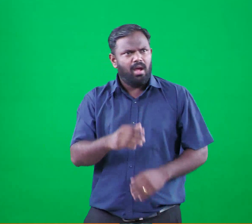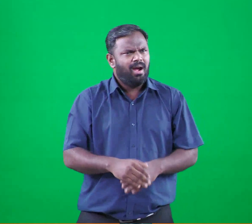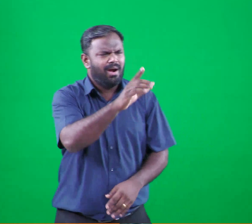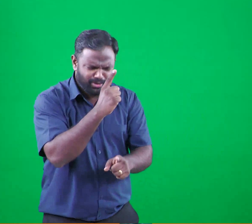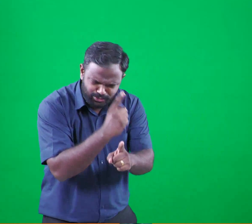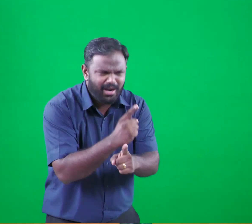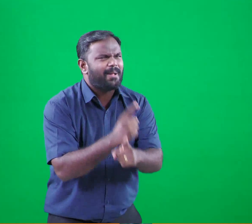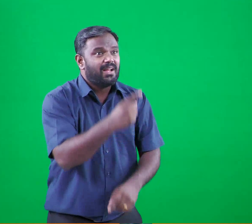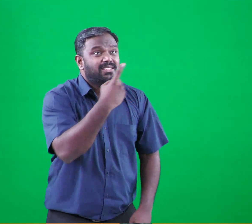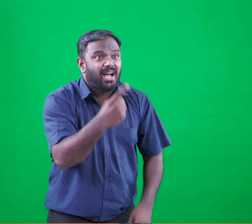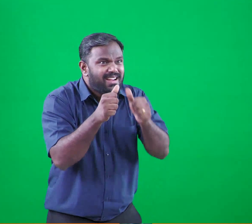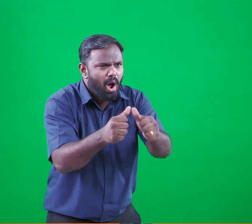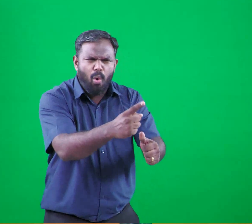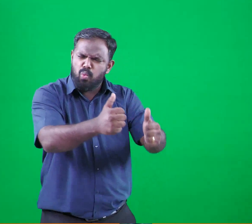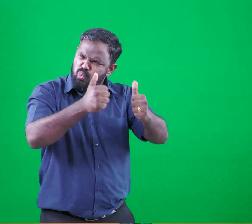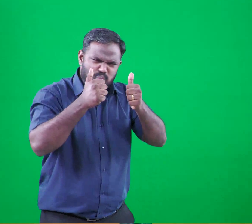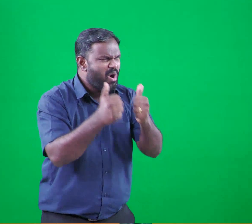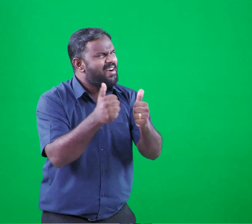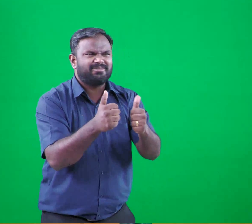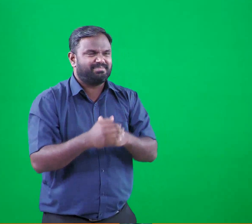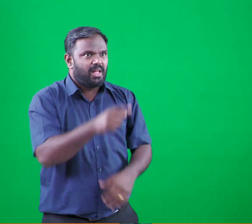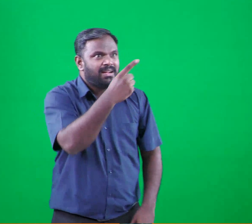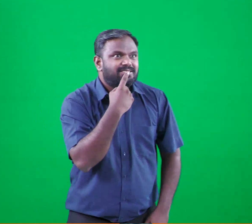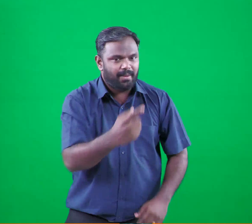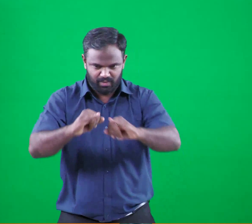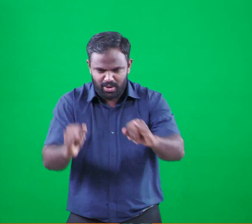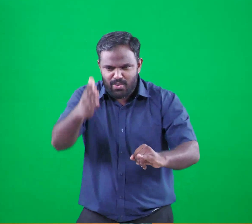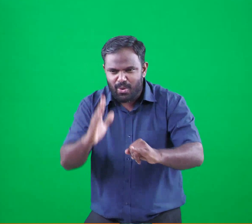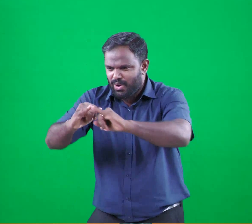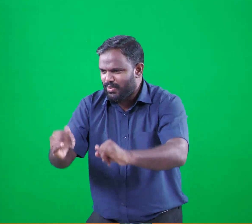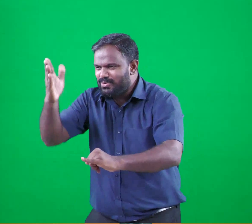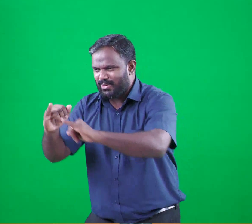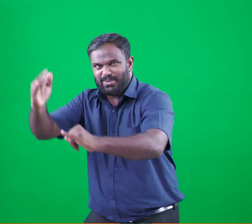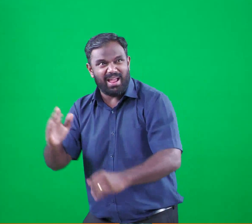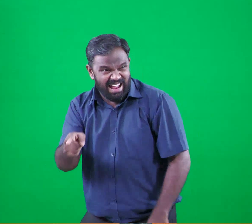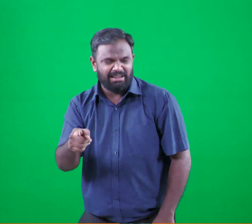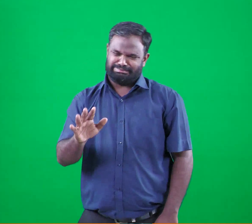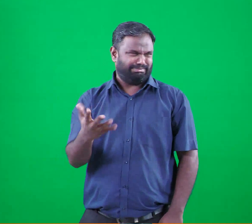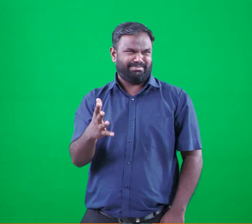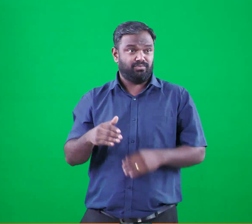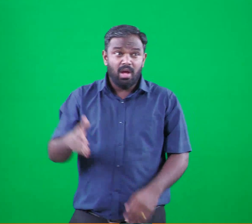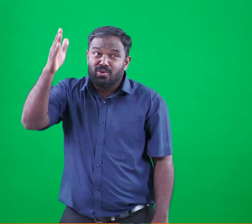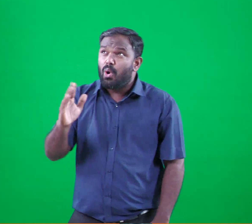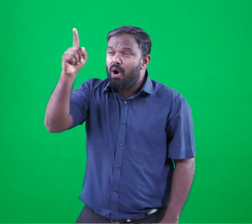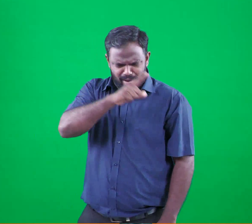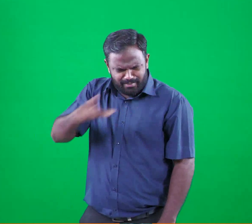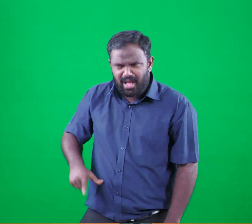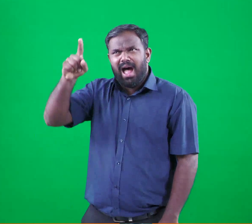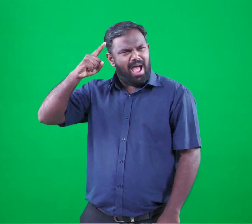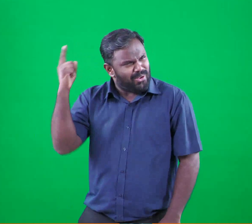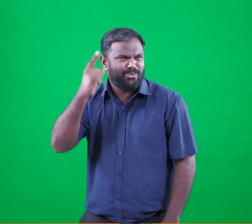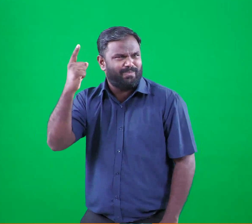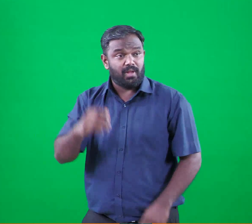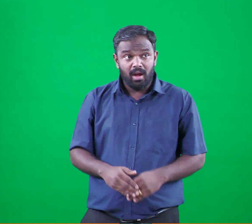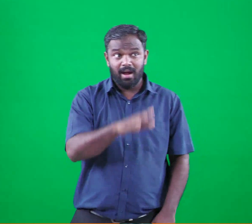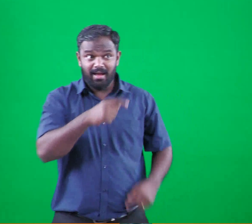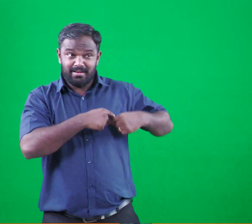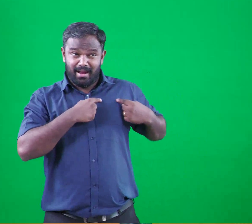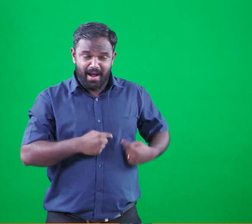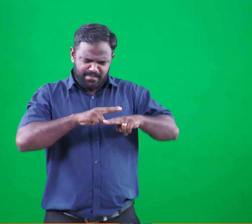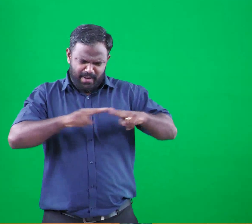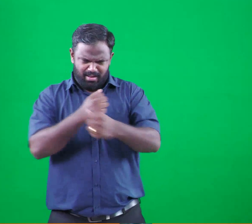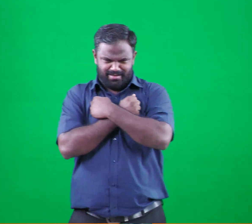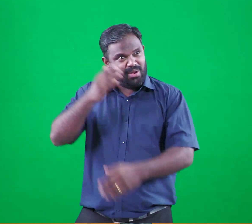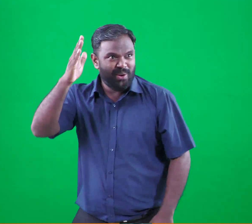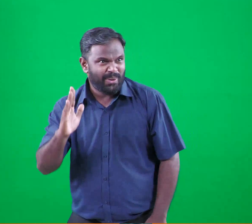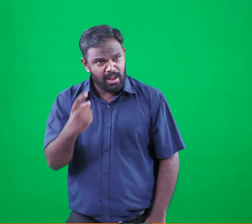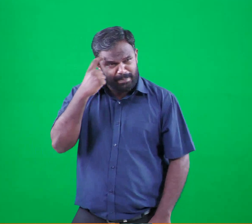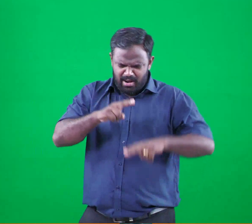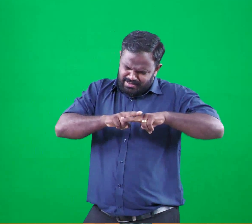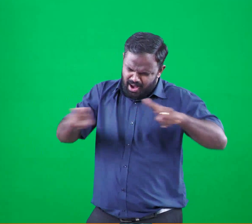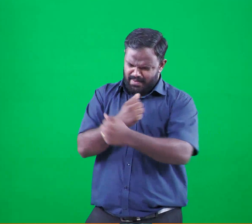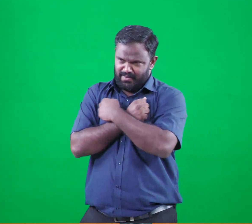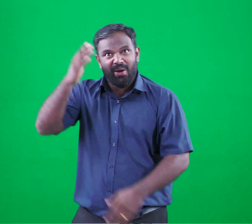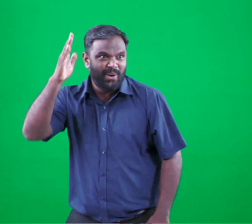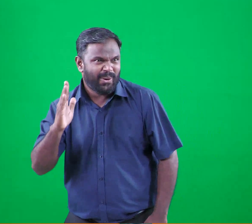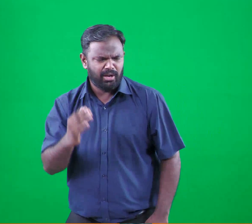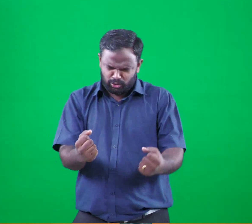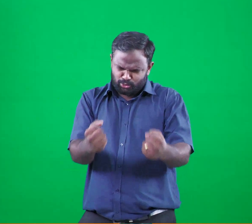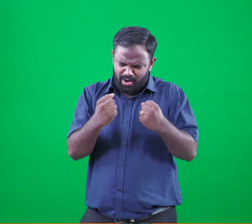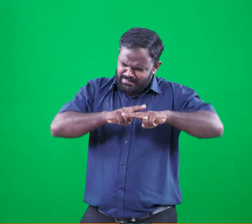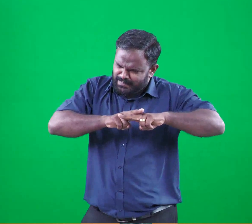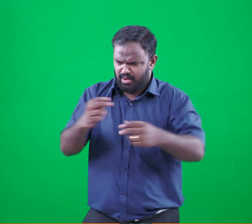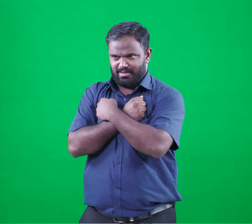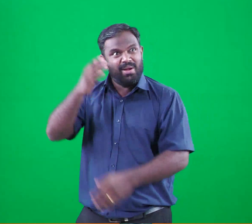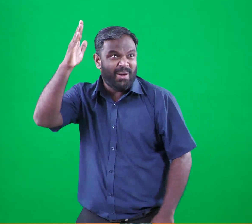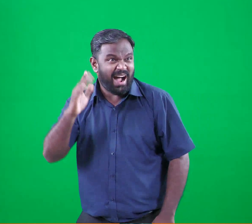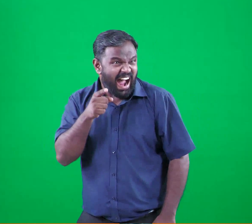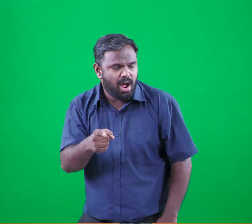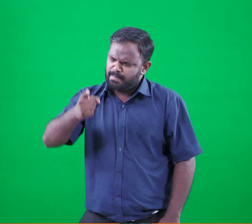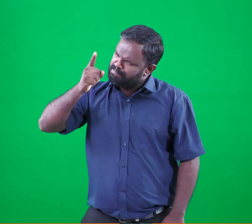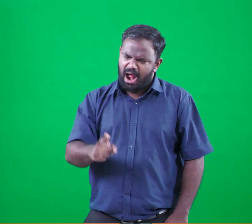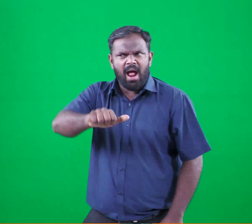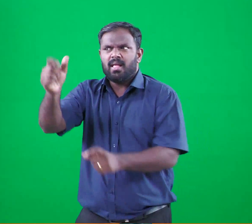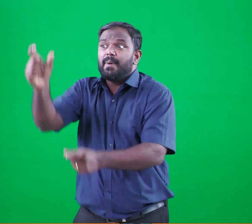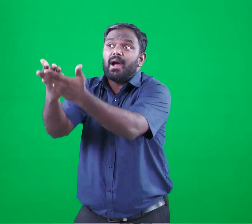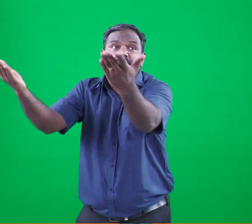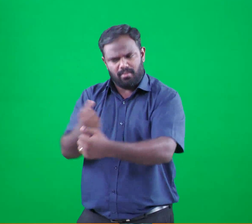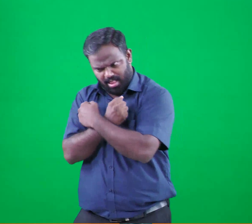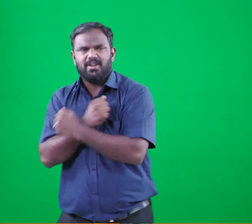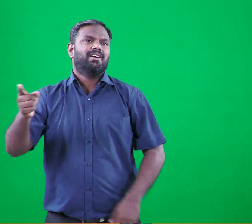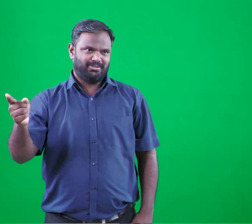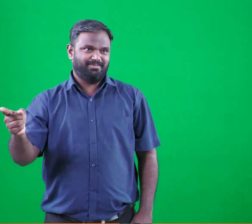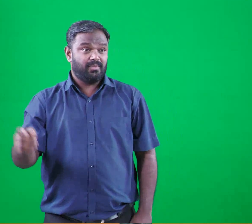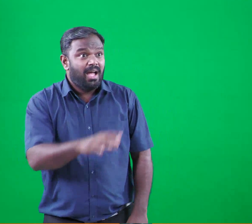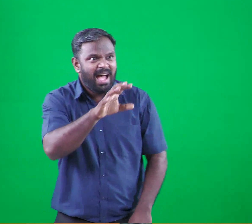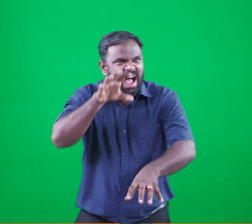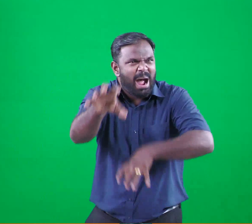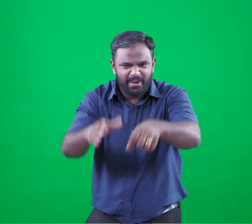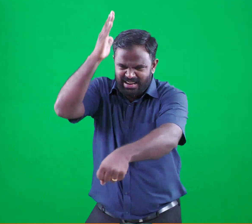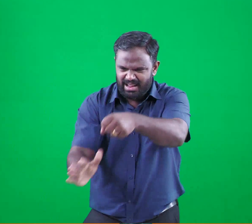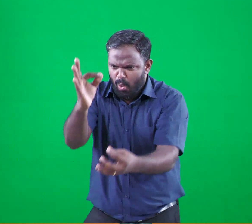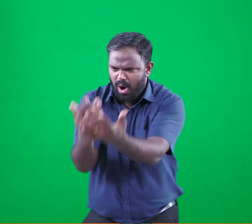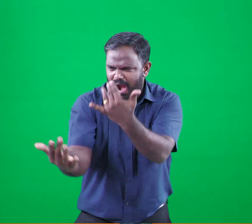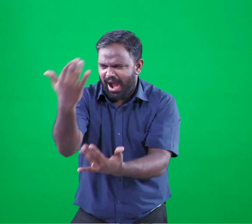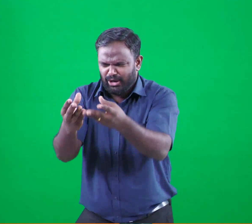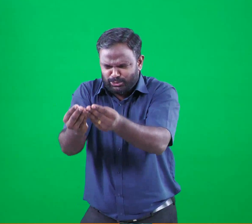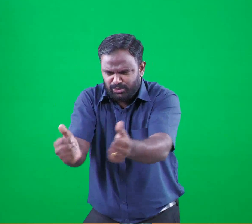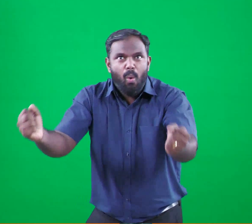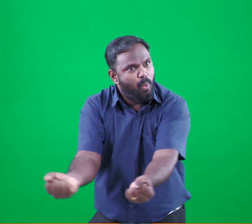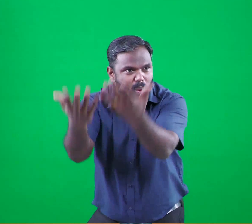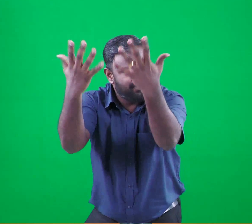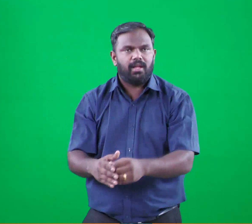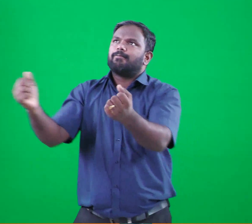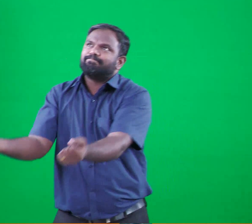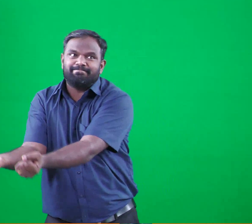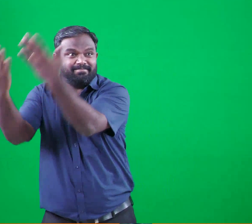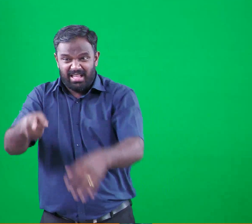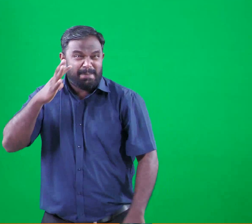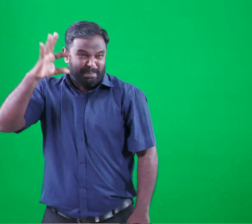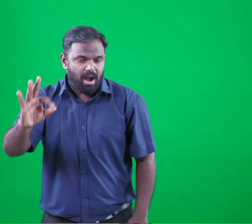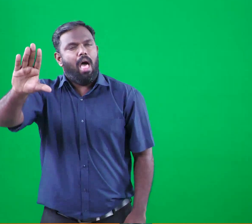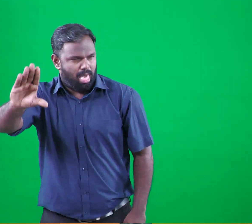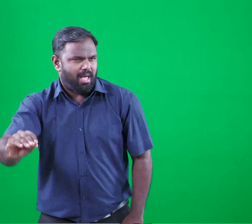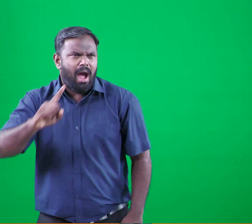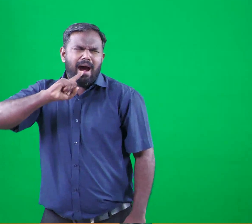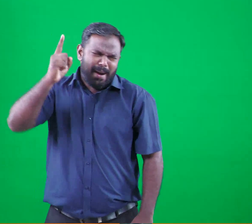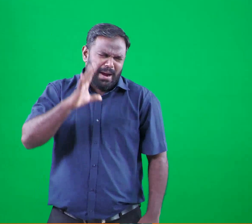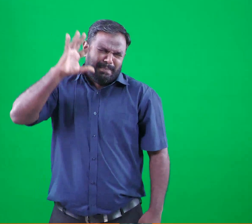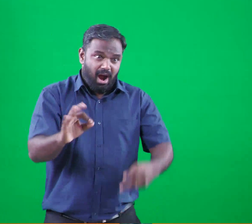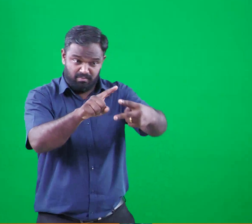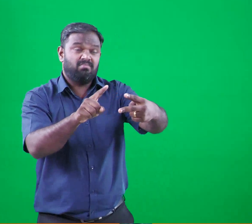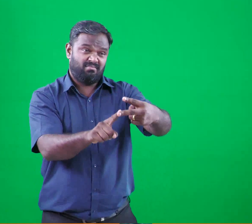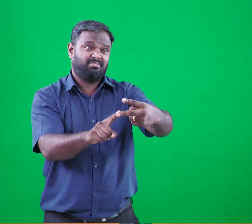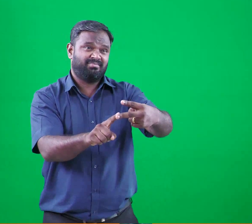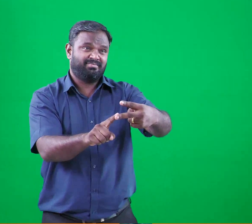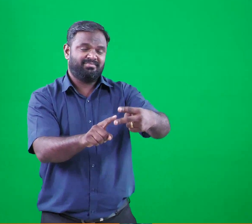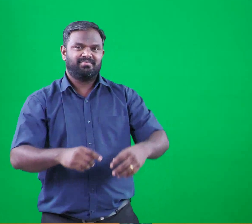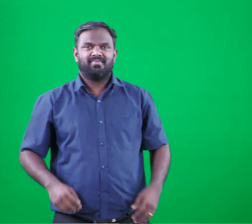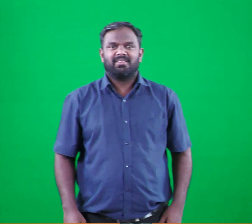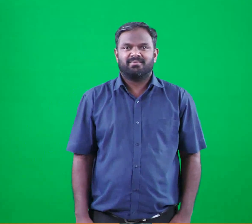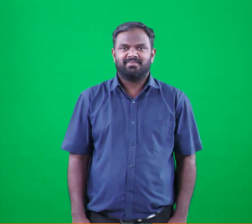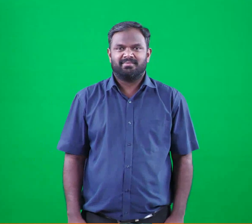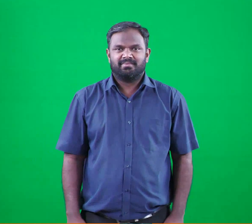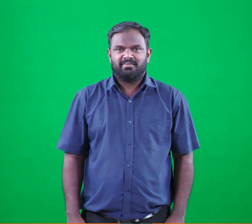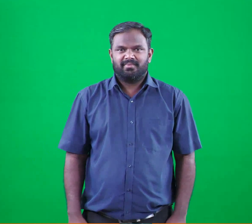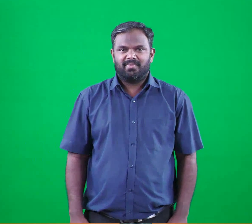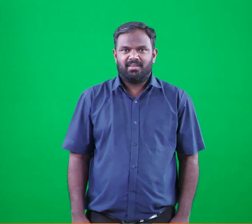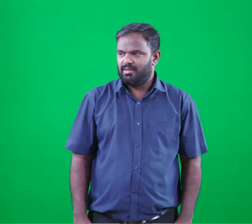" You have stated correctly that God is One and there is no other but Him, and to love Him with all your heart and with all your understanding and with all your strength, and to love your neighbor as yourself, which is more important than all burnt offerings and sacrifices."